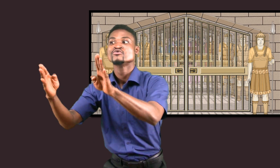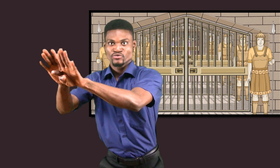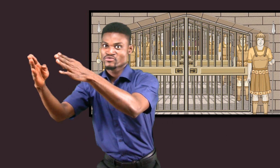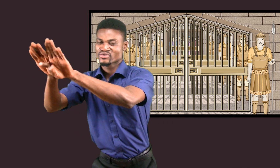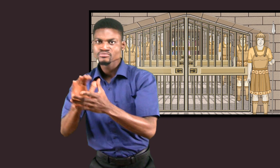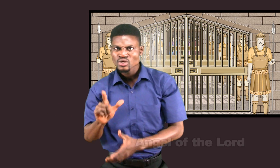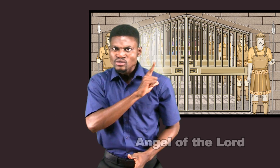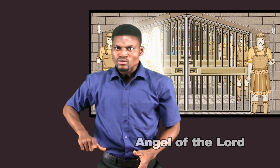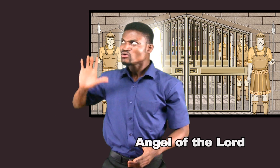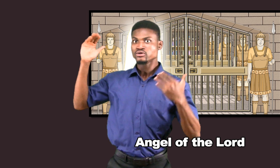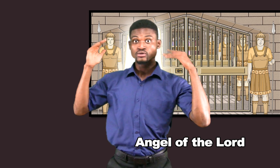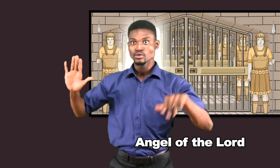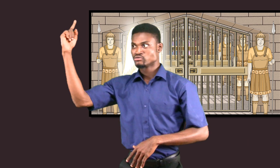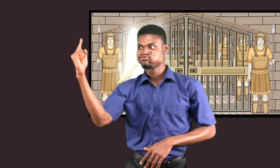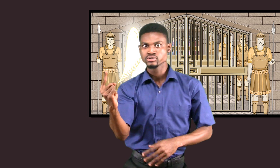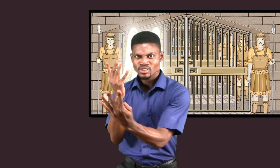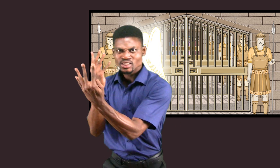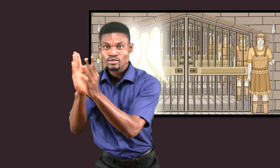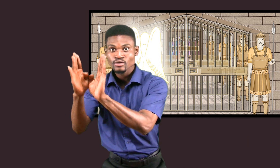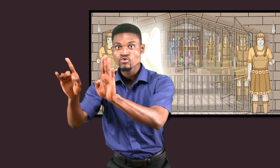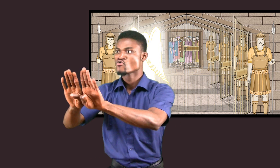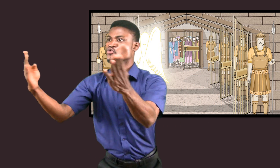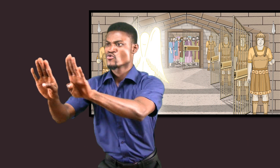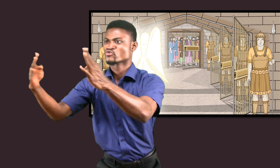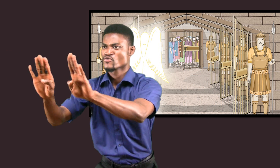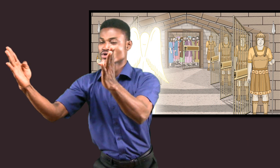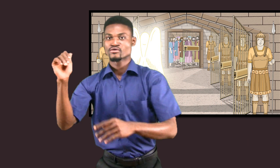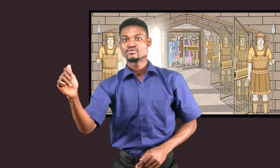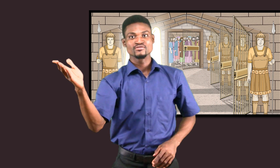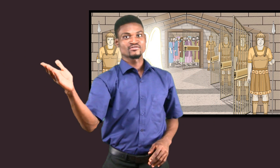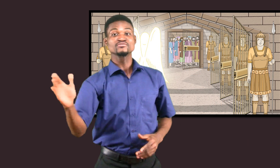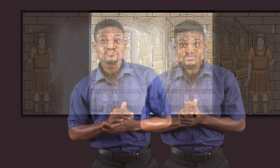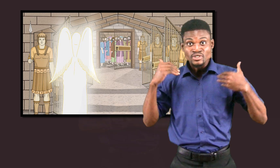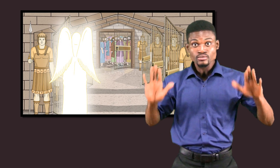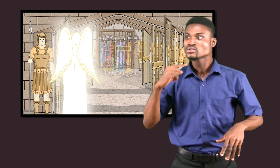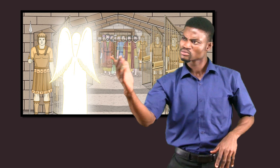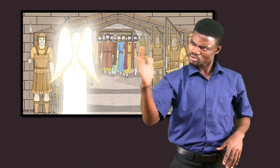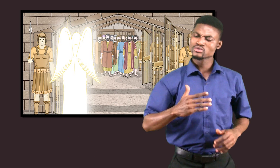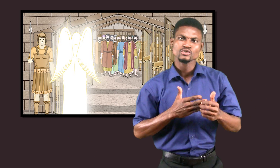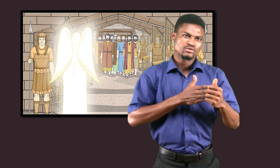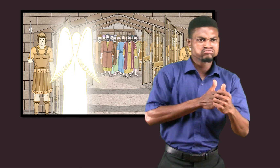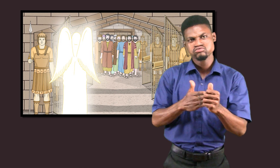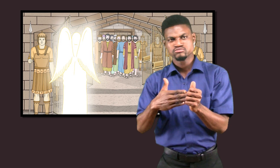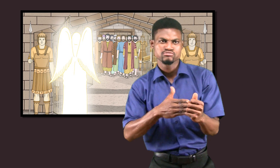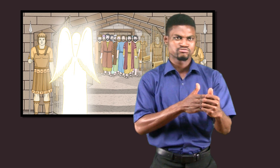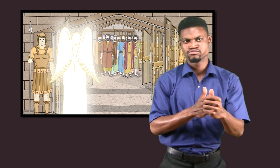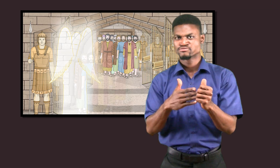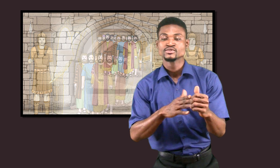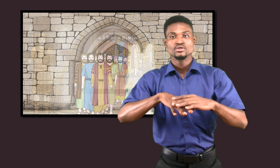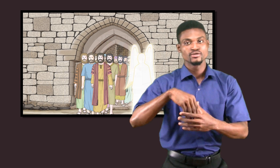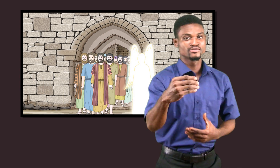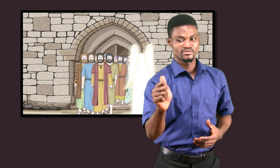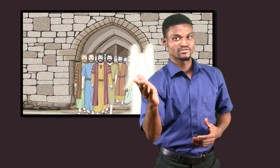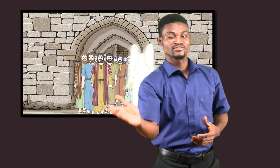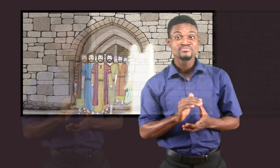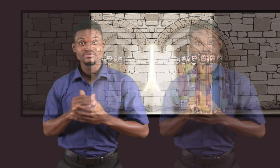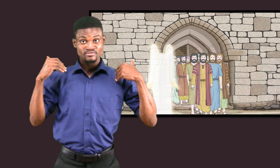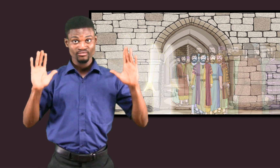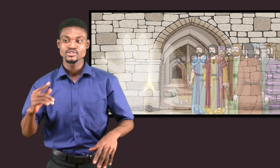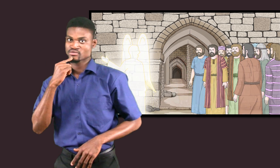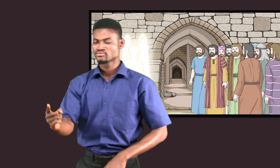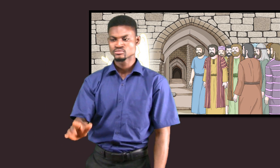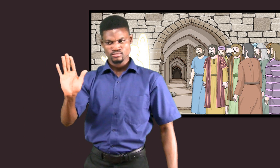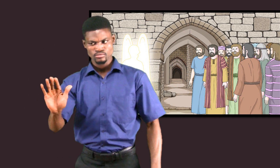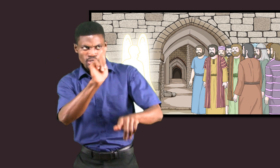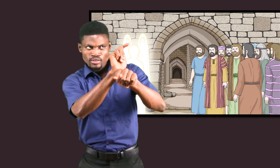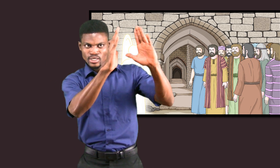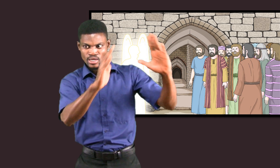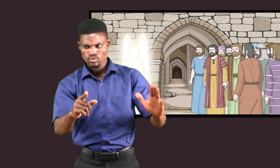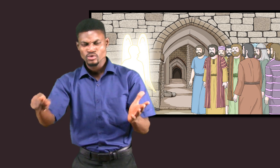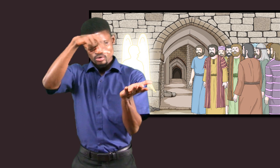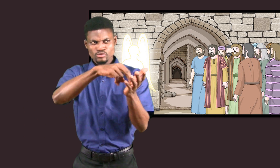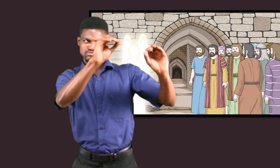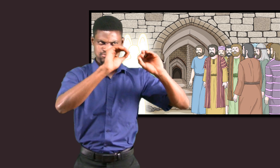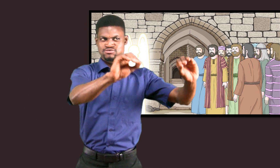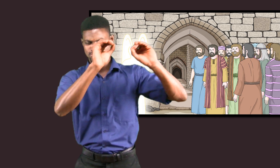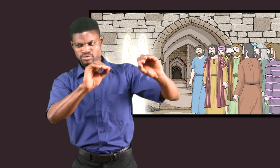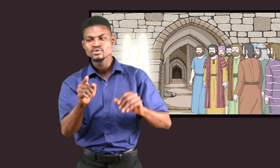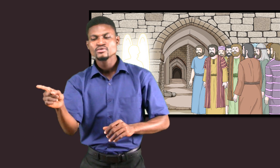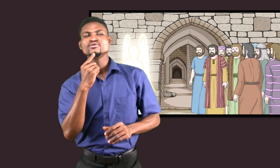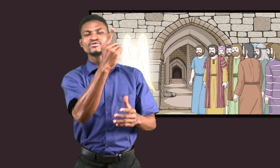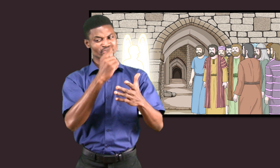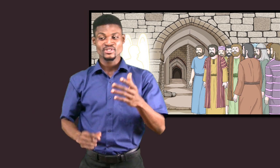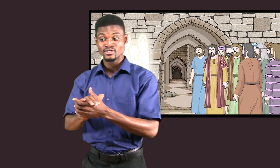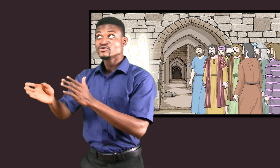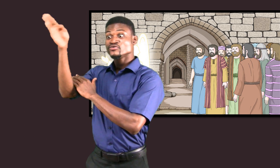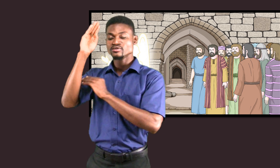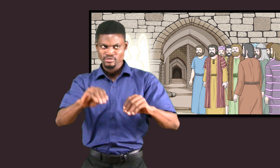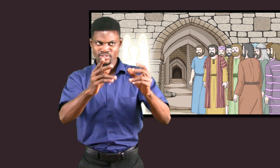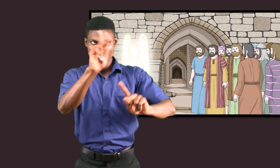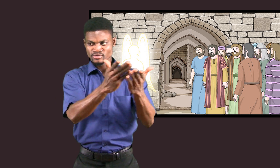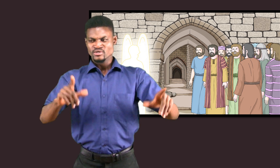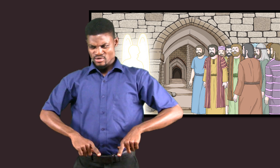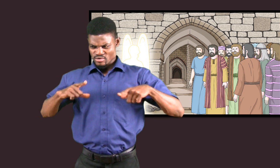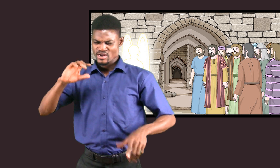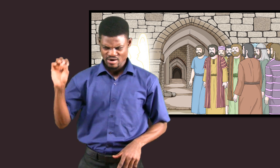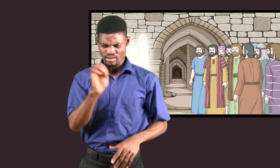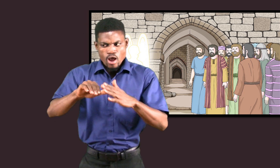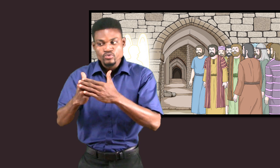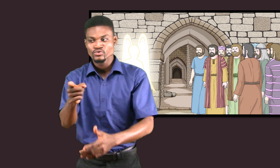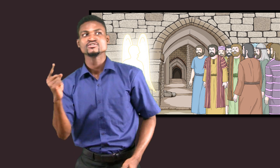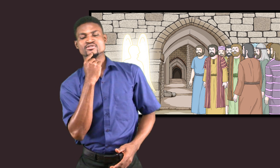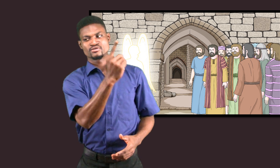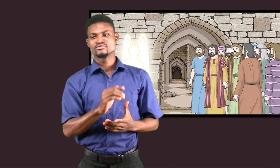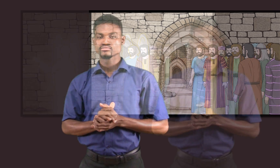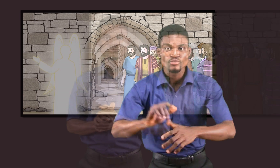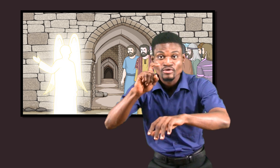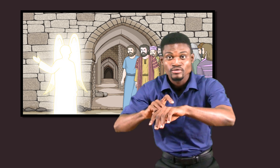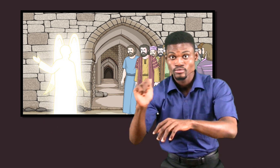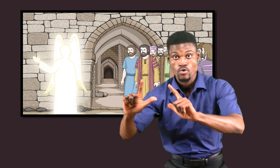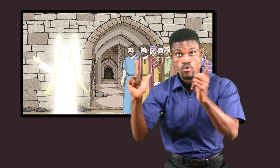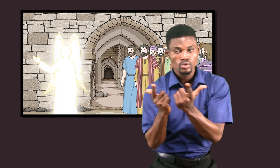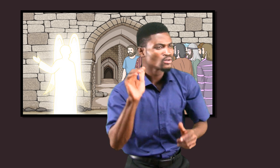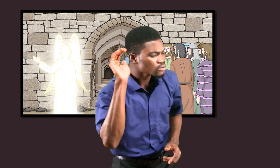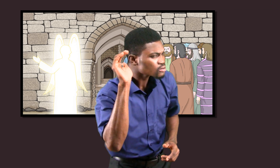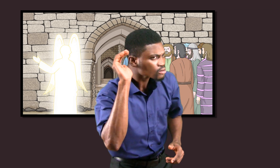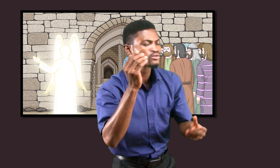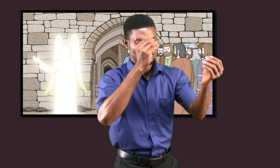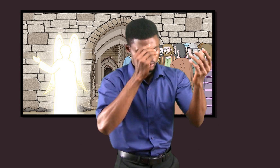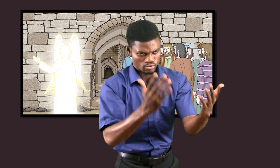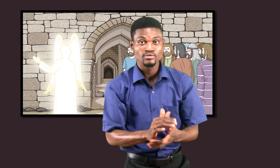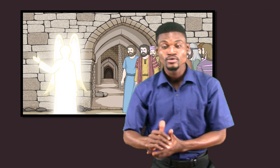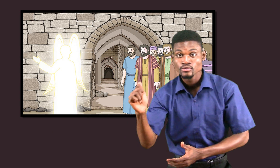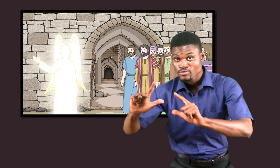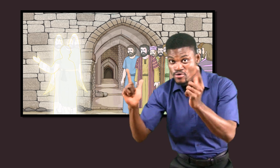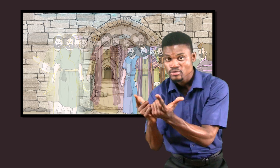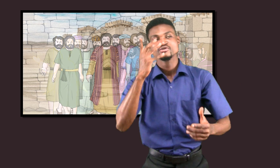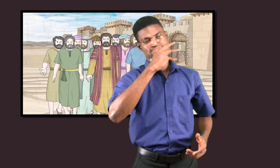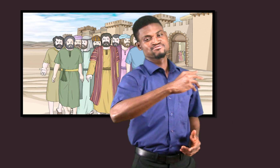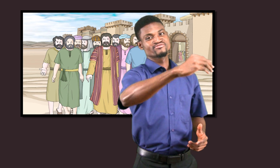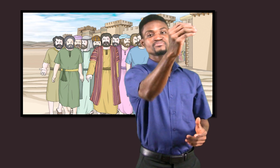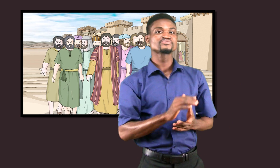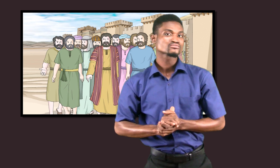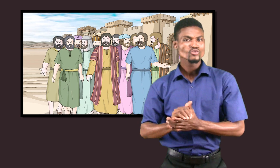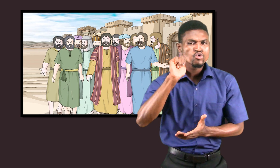But during the night an angel of the Lord opened the doors of the jail and brought them out, saying, “Go, stand in the temple courts and tell the people the full message of this new life.”